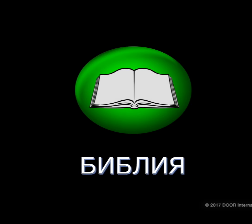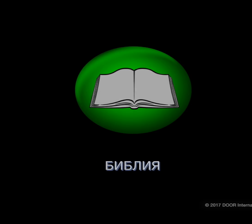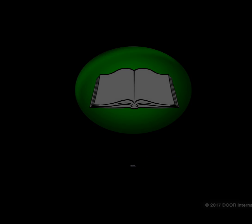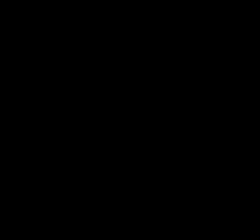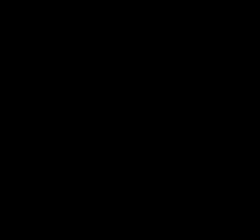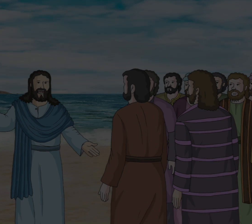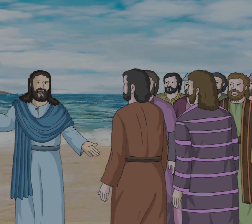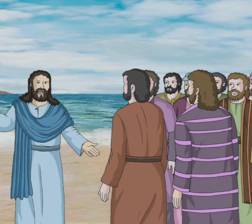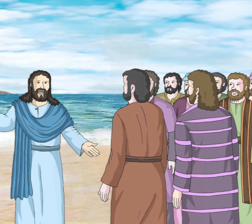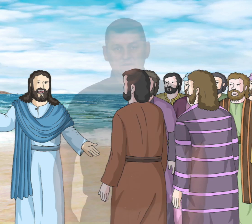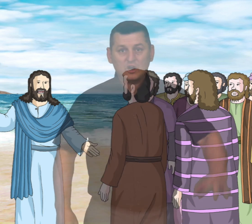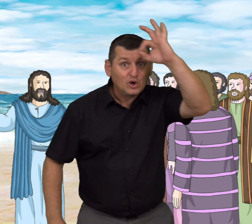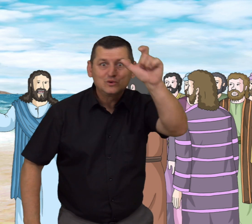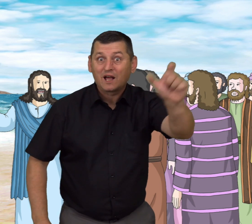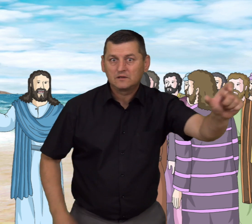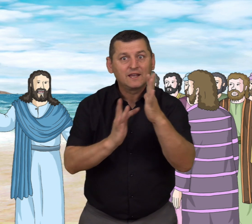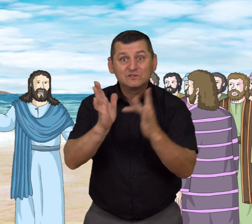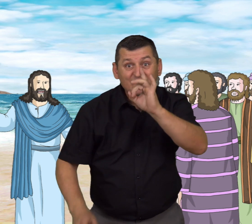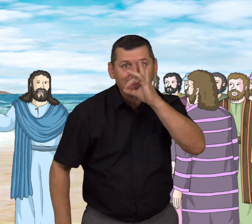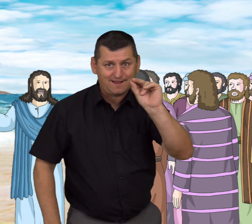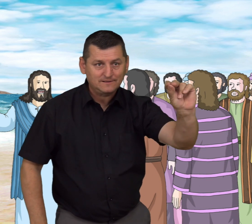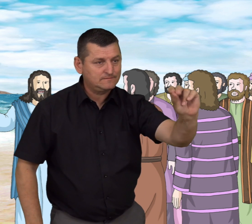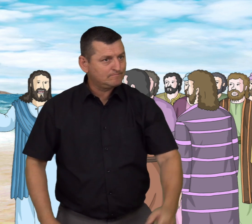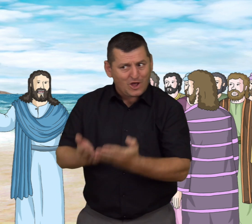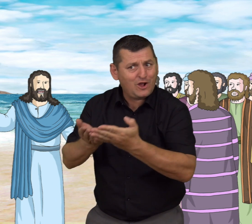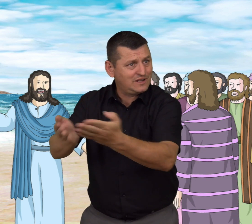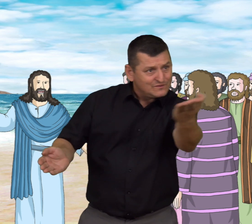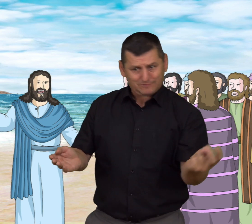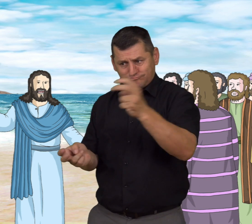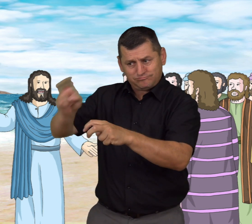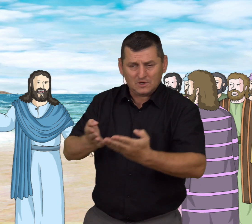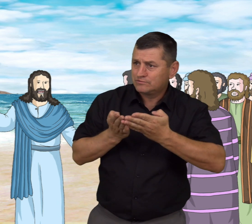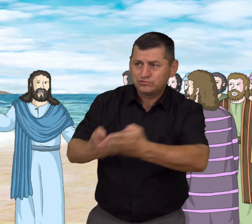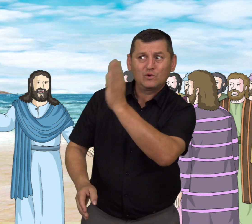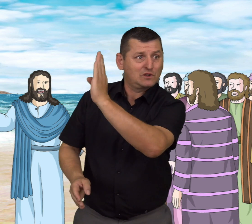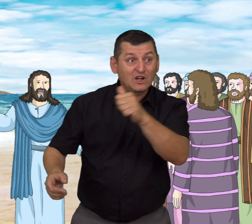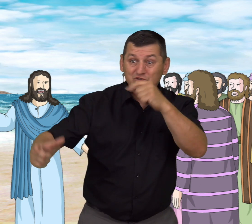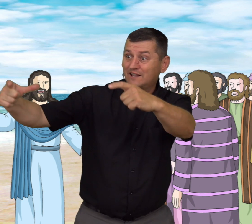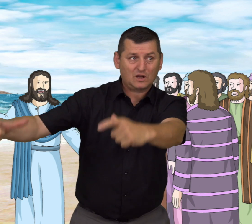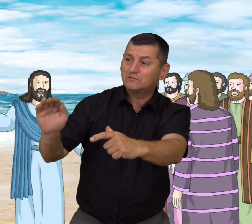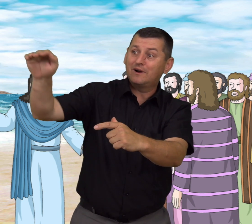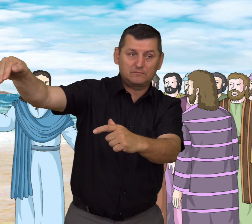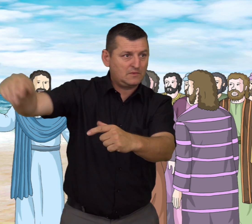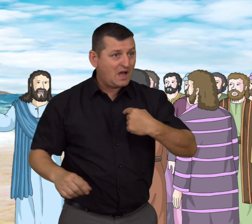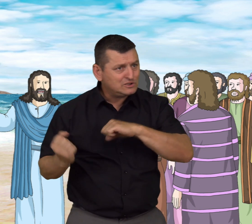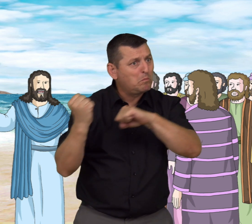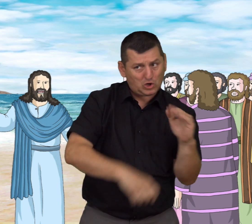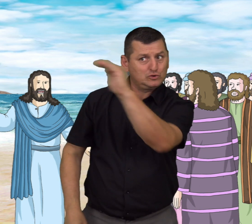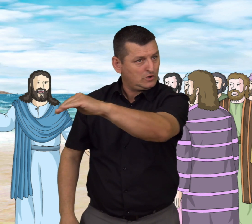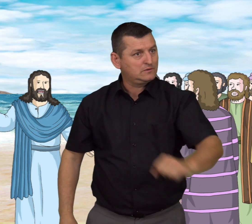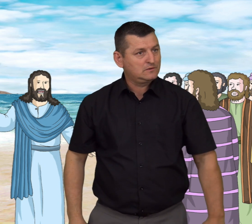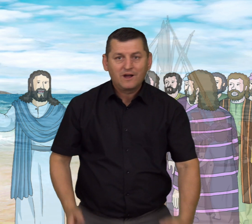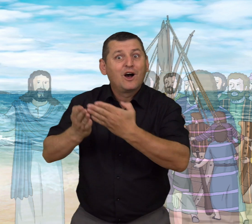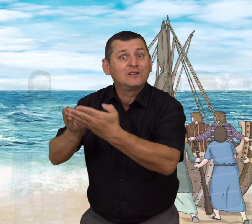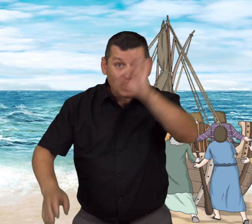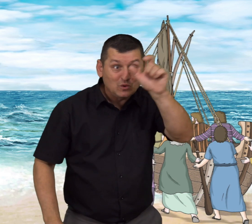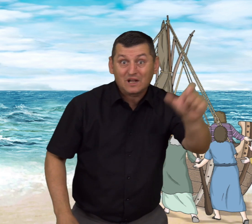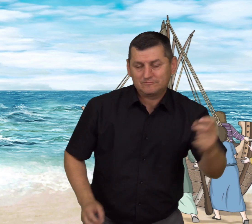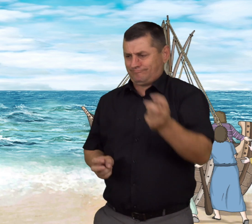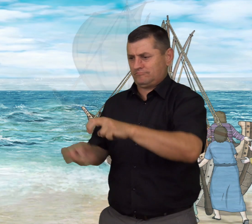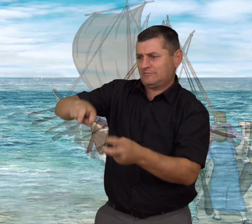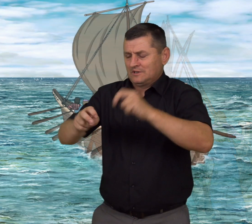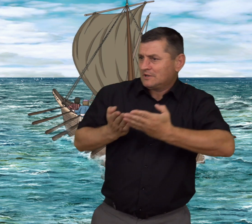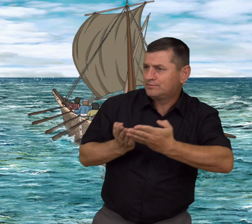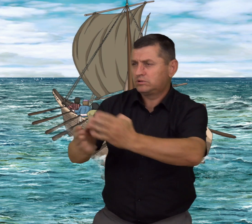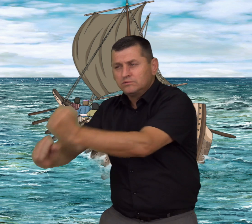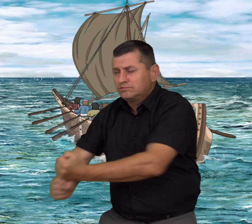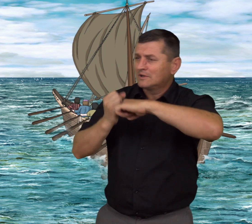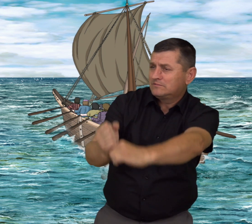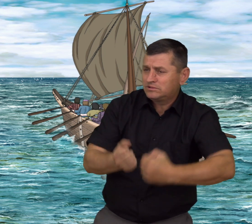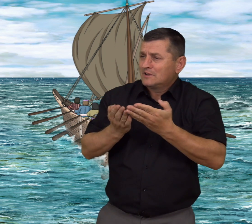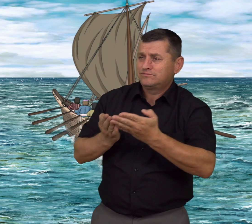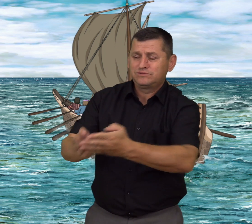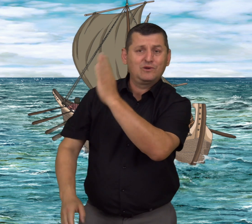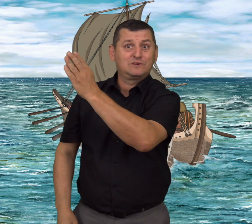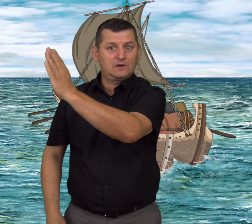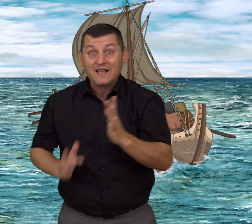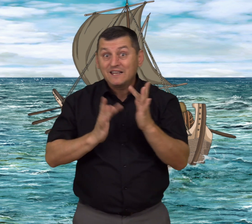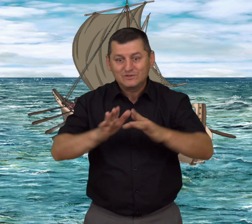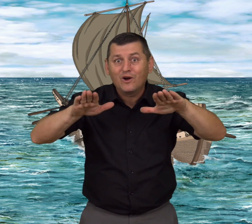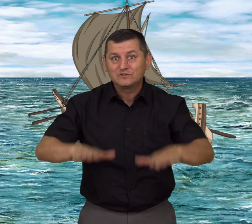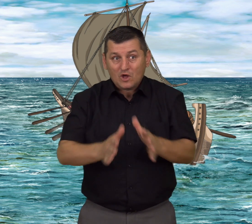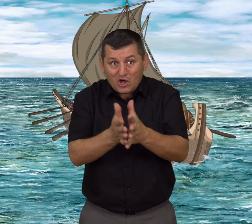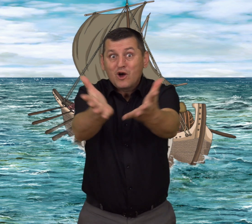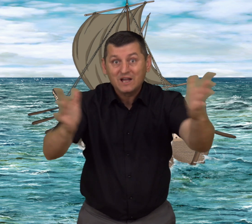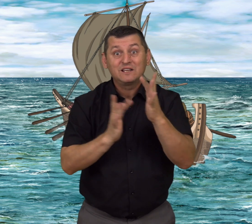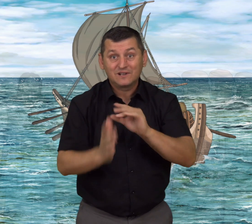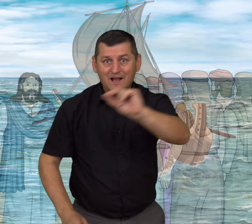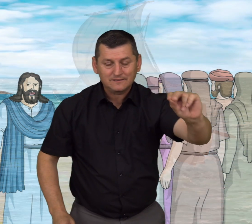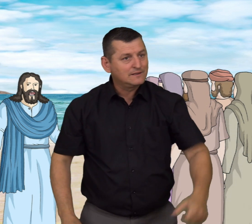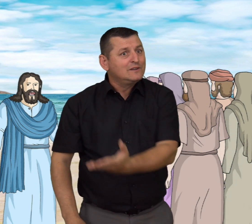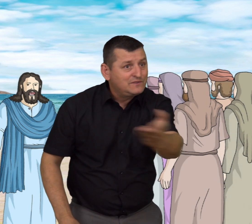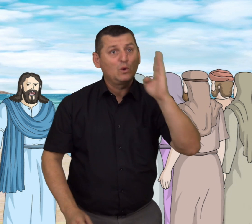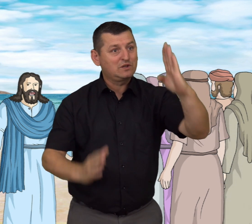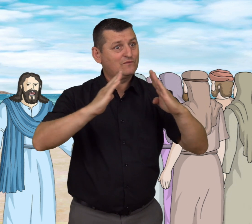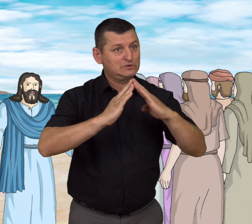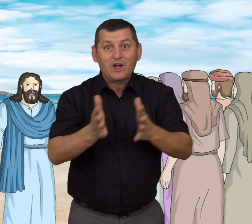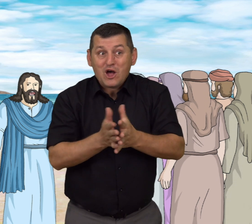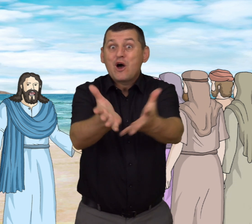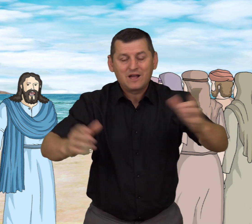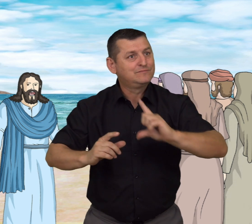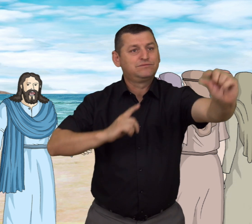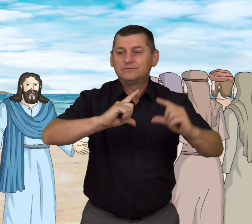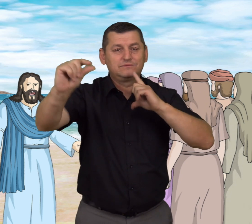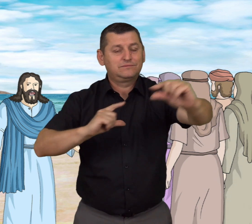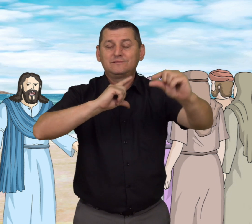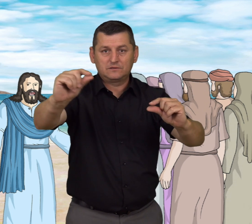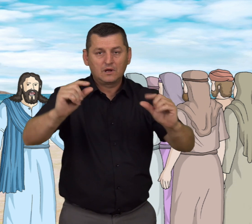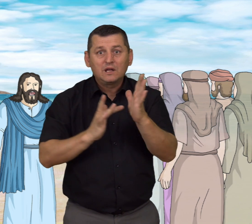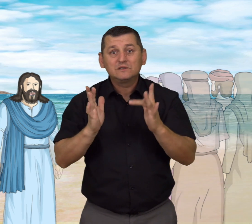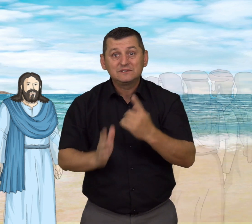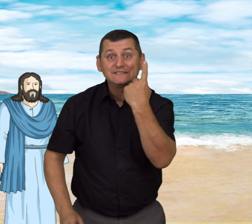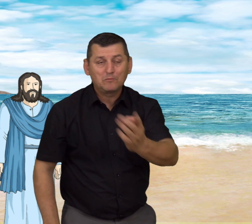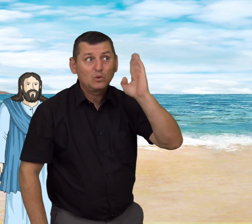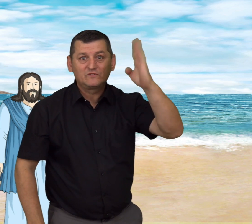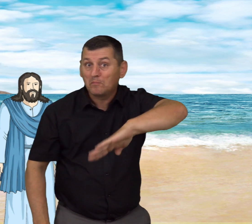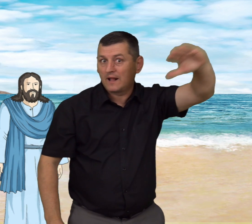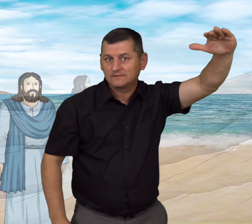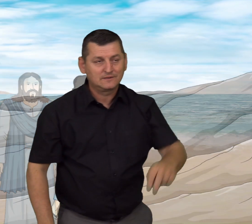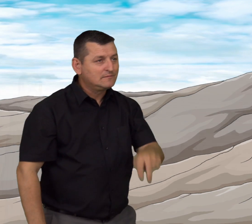Immediately Jesus made the disciples get into the boat and go on ahead of Him to the other side, while He dismissed the crowds.